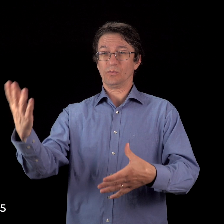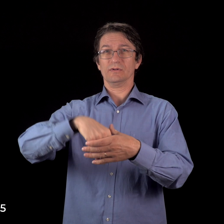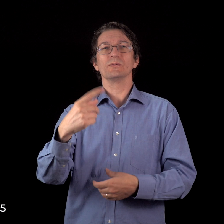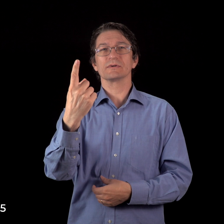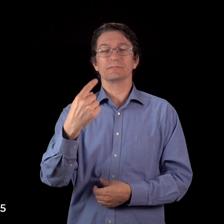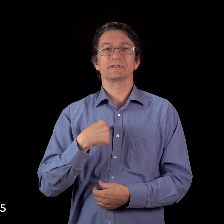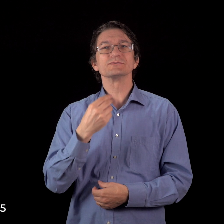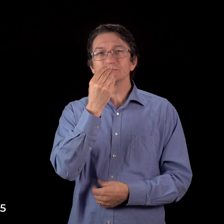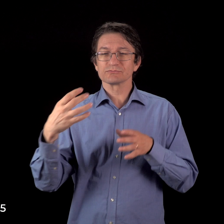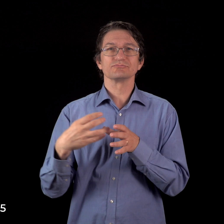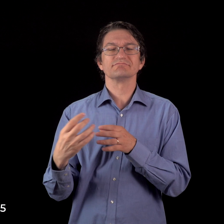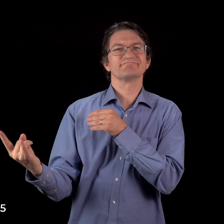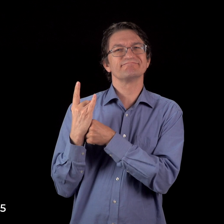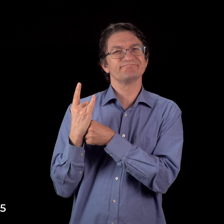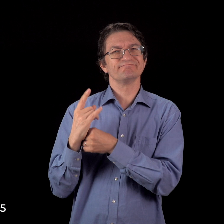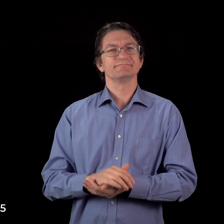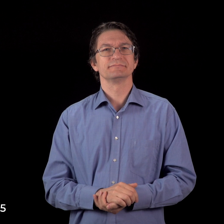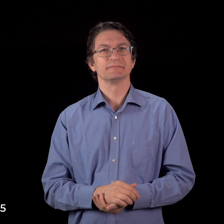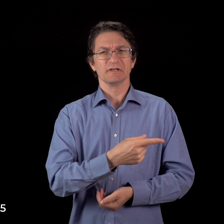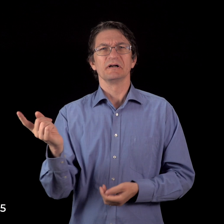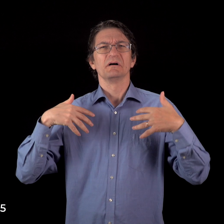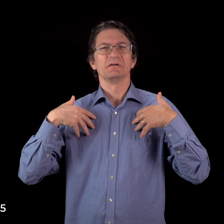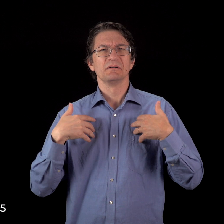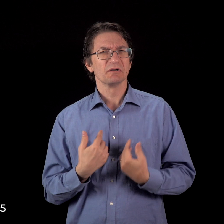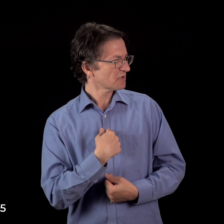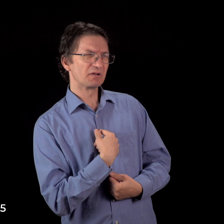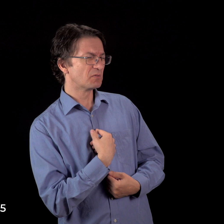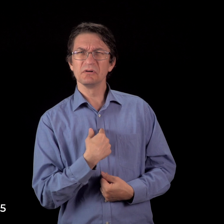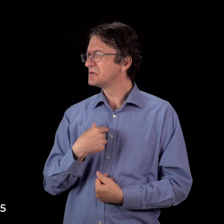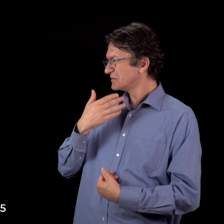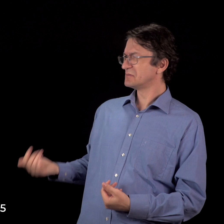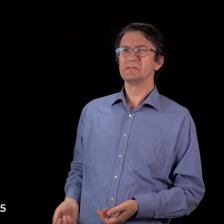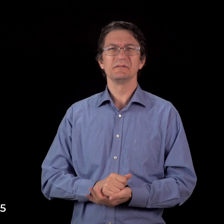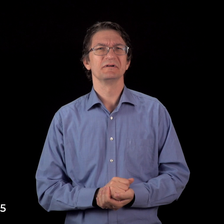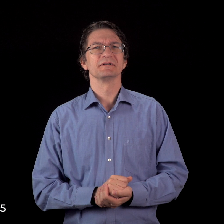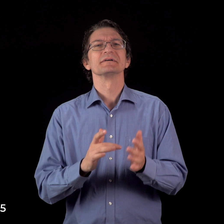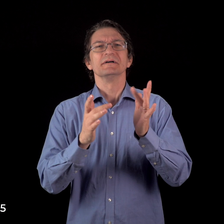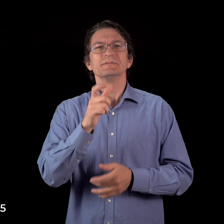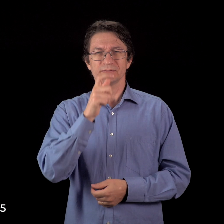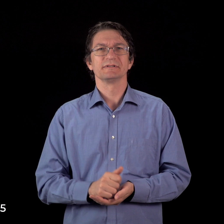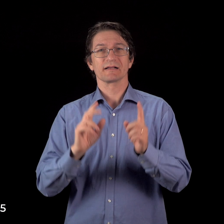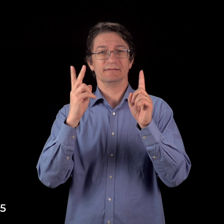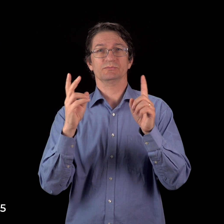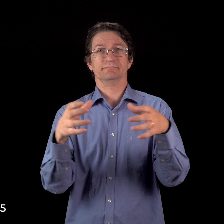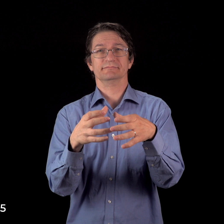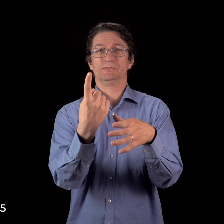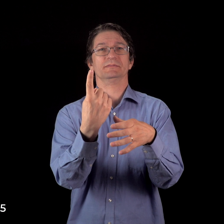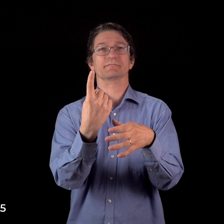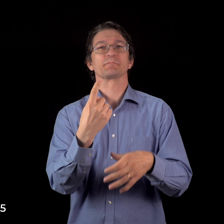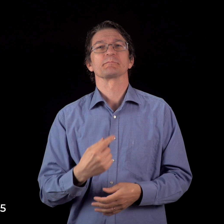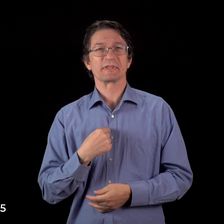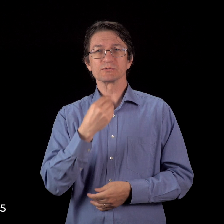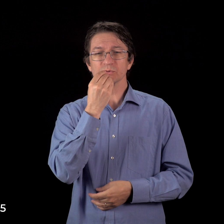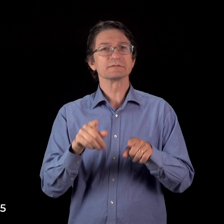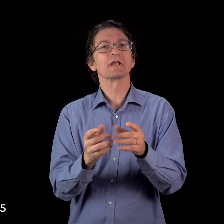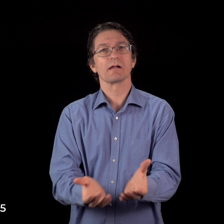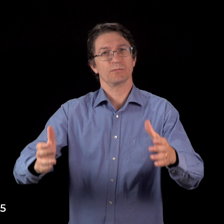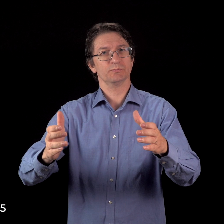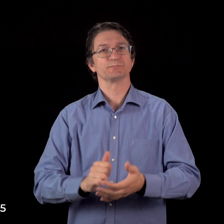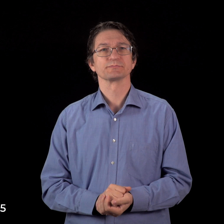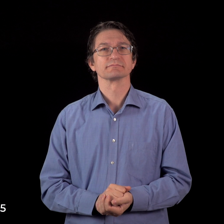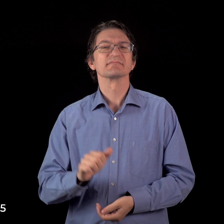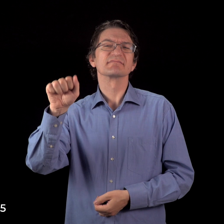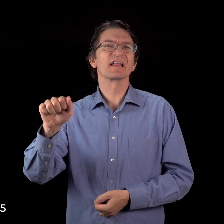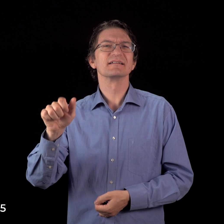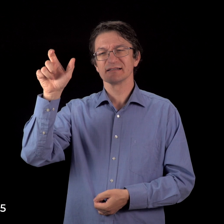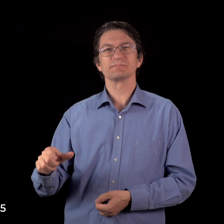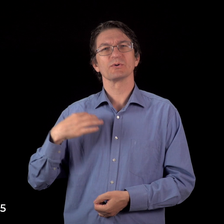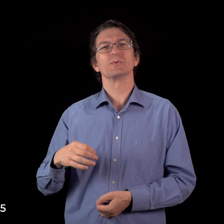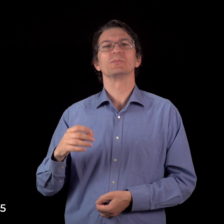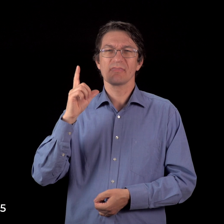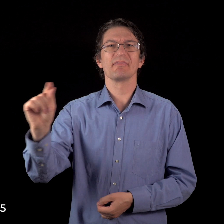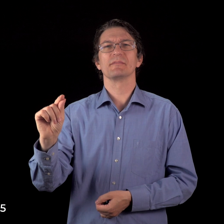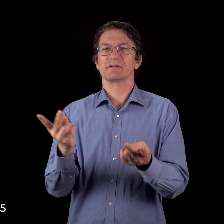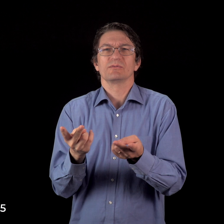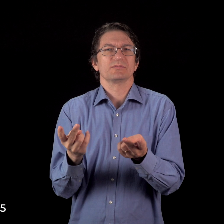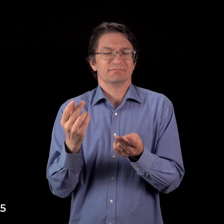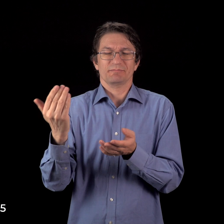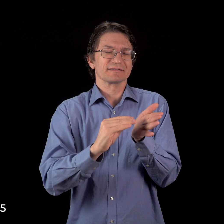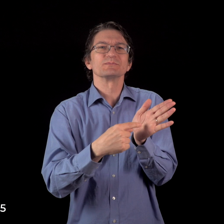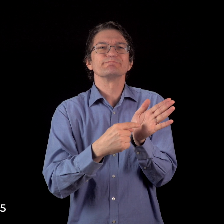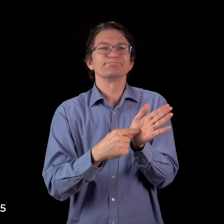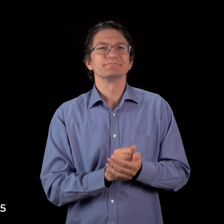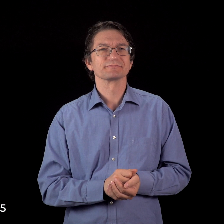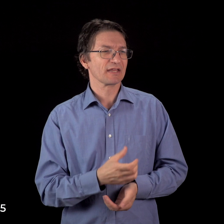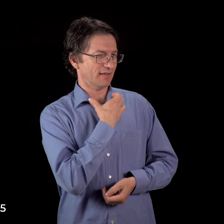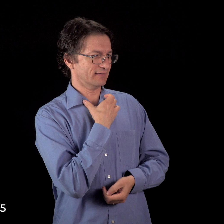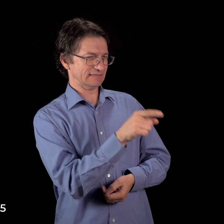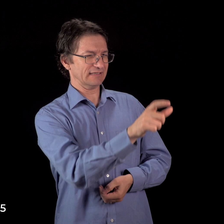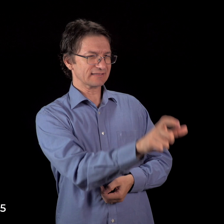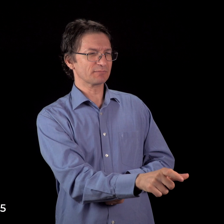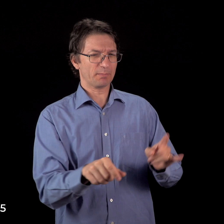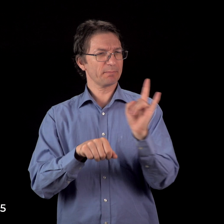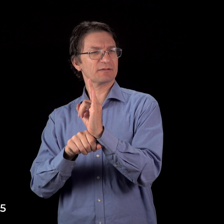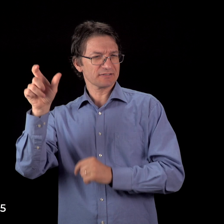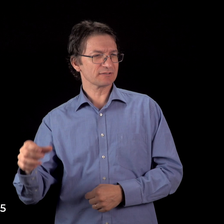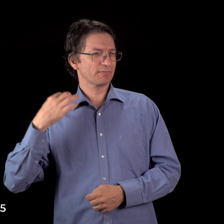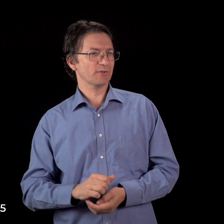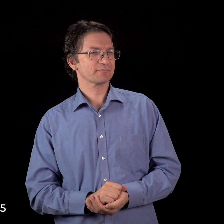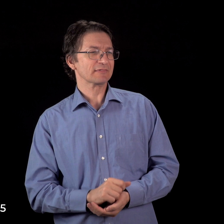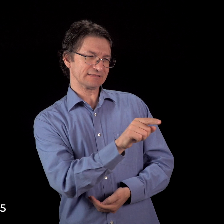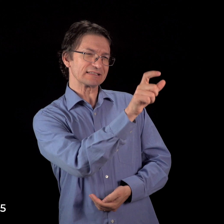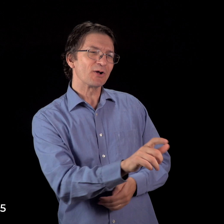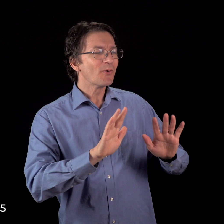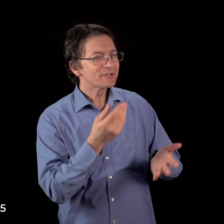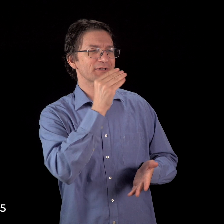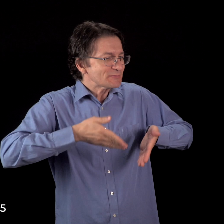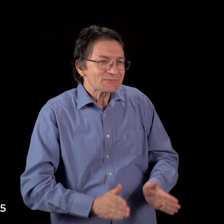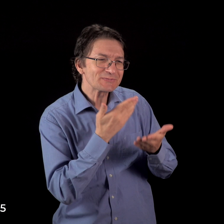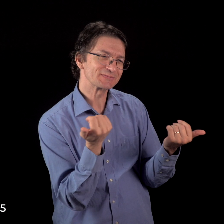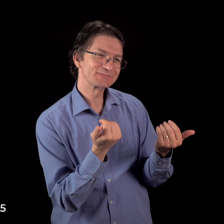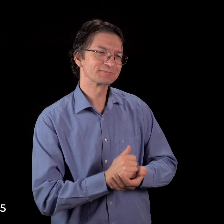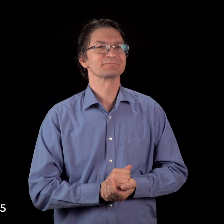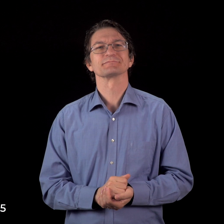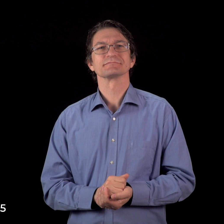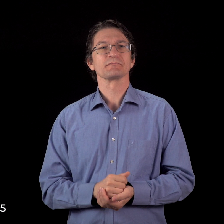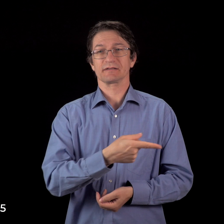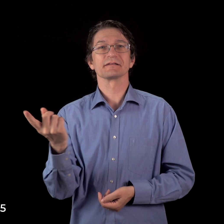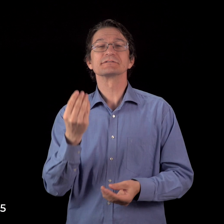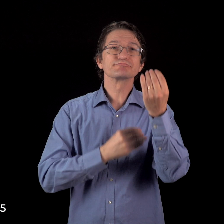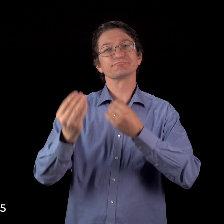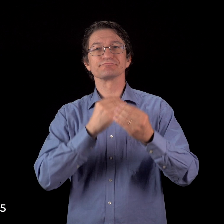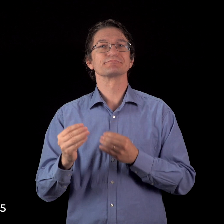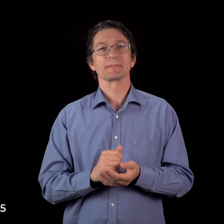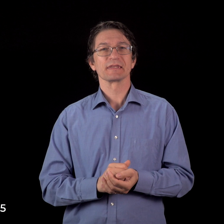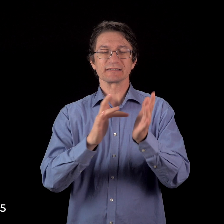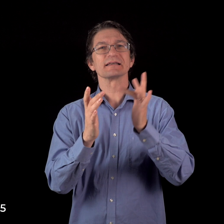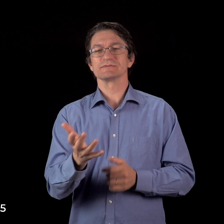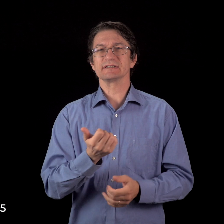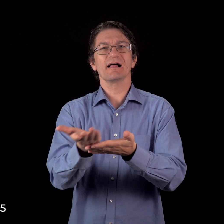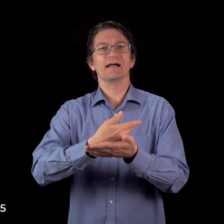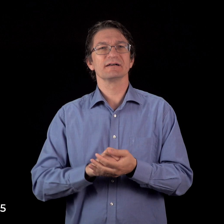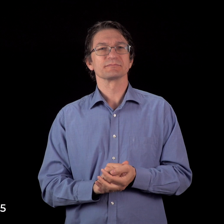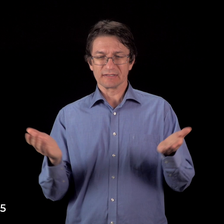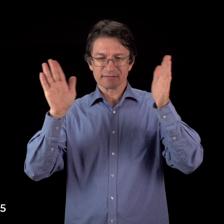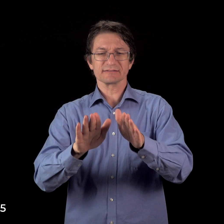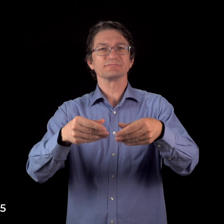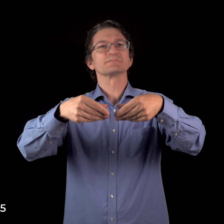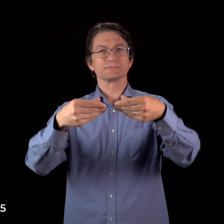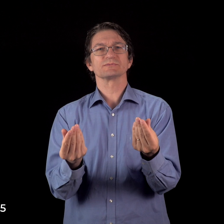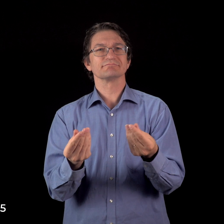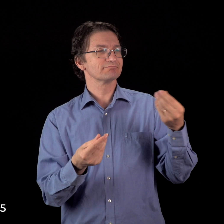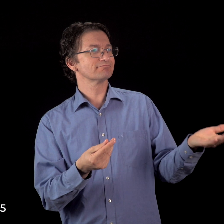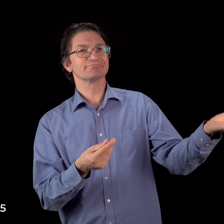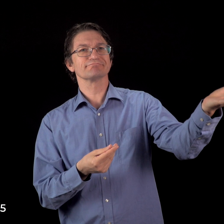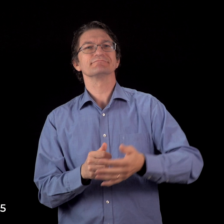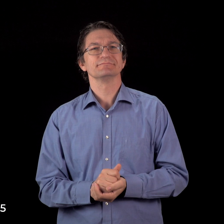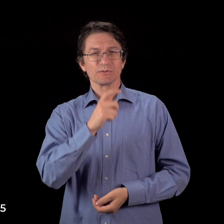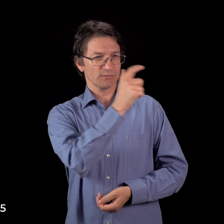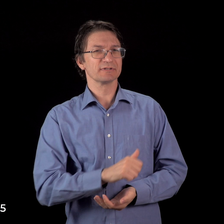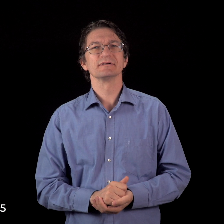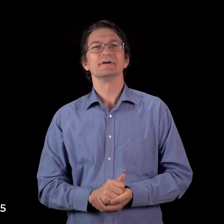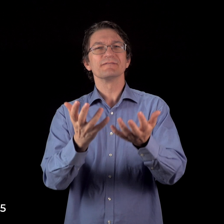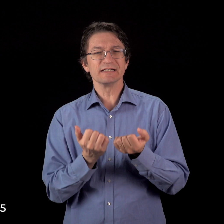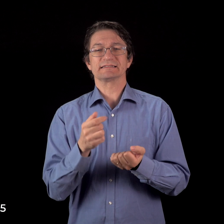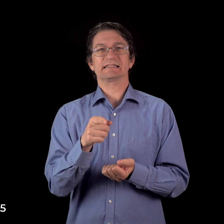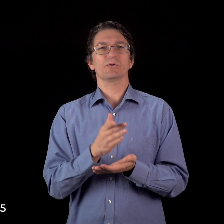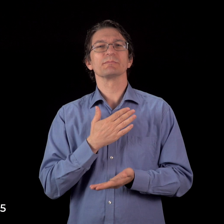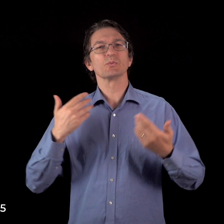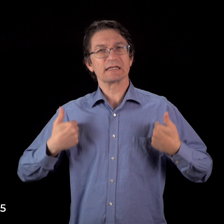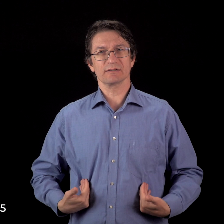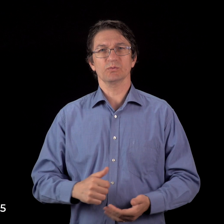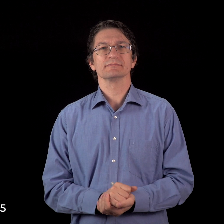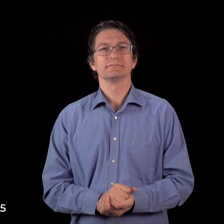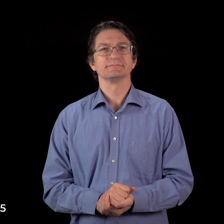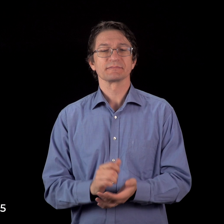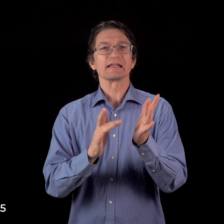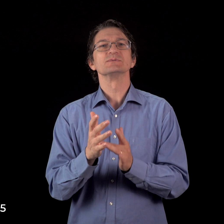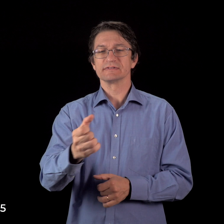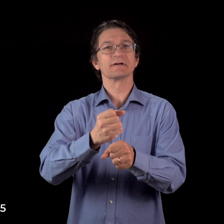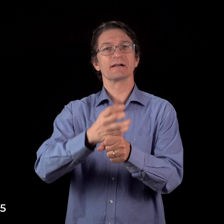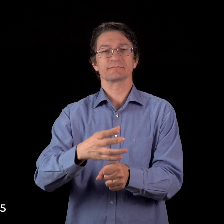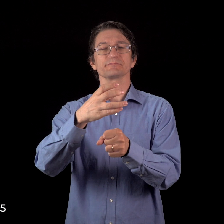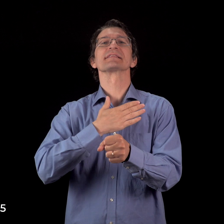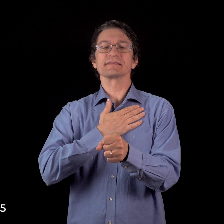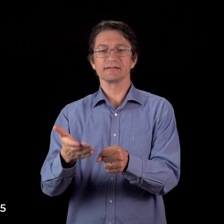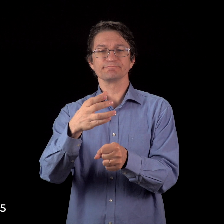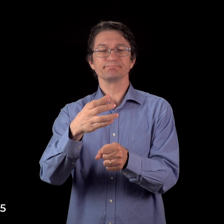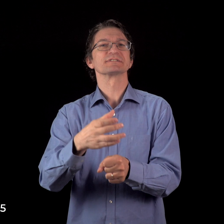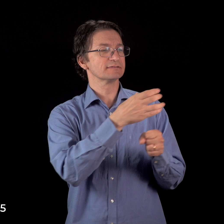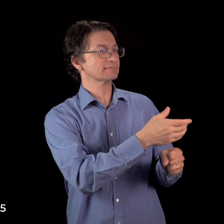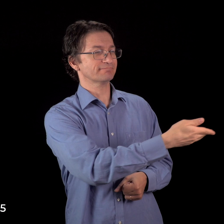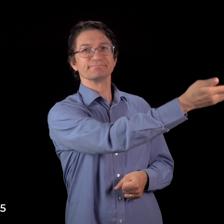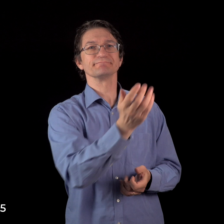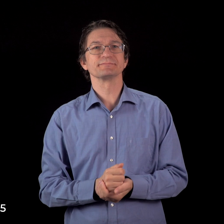He answered, “It is one of the Twelve—the one who is dipping his hand into the bowl with Me. The Son of Man will go just as it is written about Him, but woe to that man by whom He is betrayed! It would be better for him if he had not been born.” While they were eating, Jesus took bread, spoke a blessing and broke it, and gave it to the disciples, saying, “Take it;